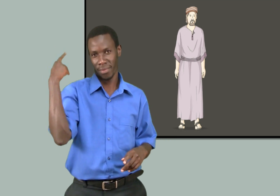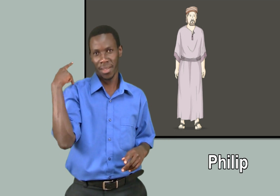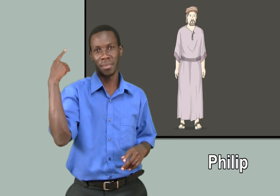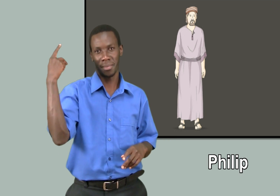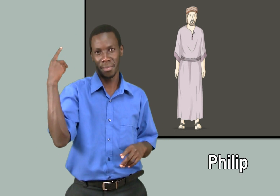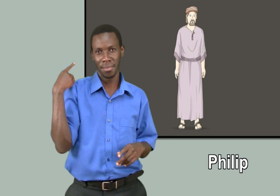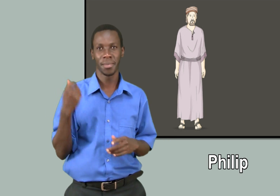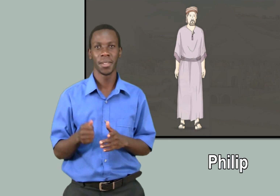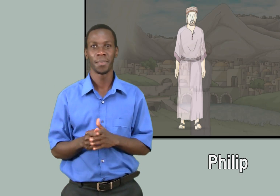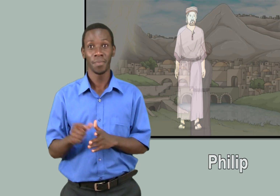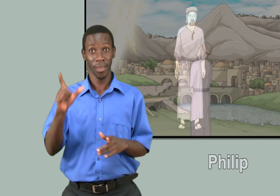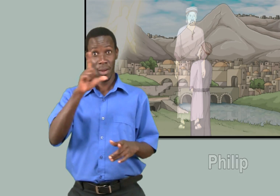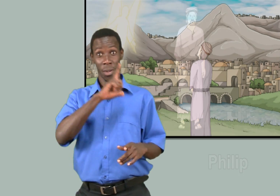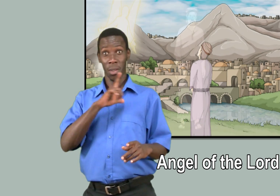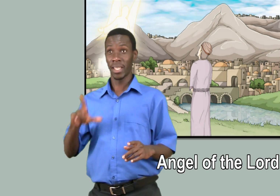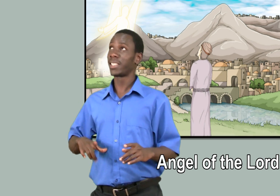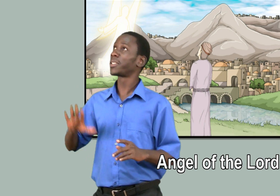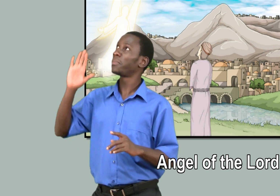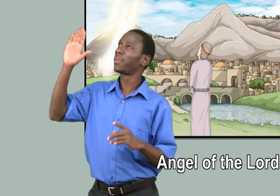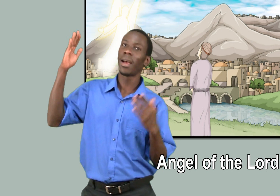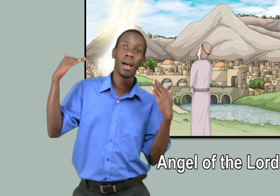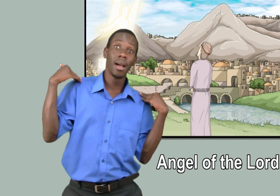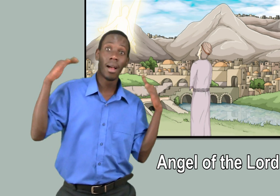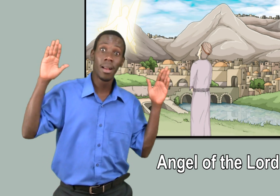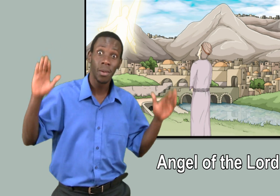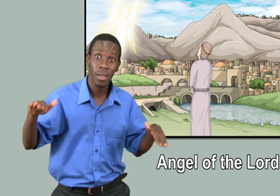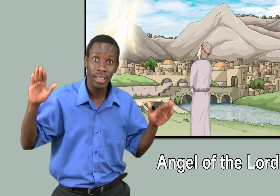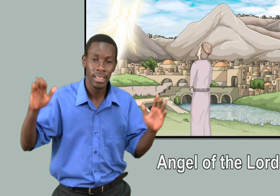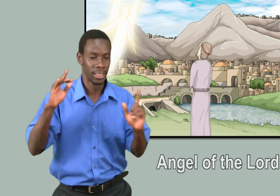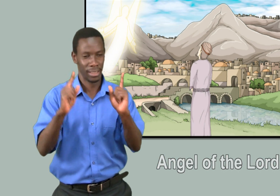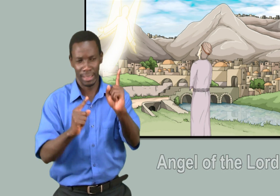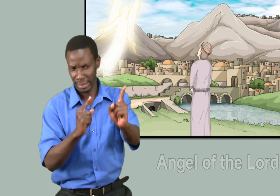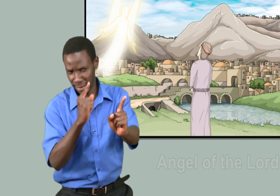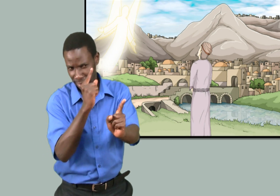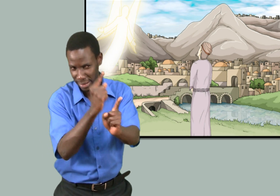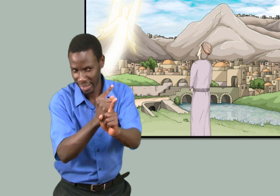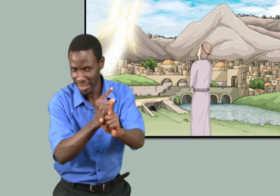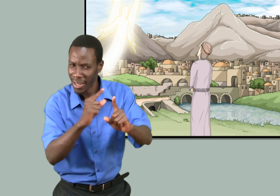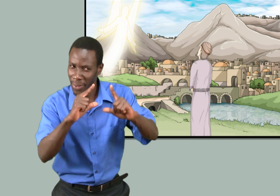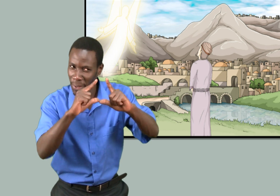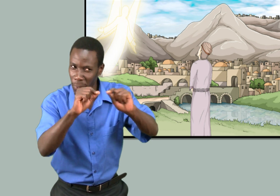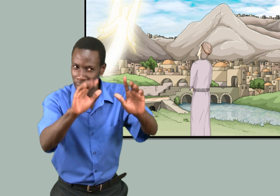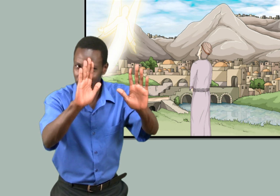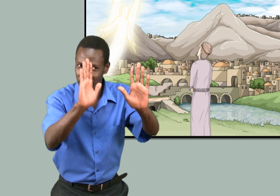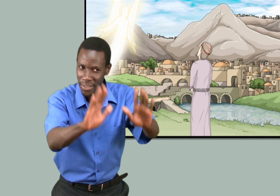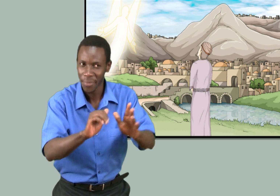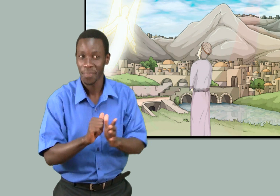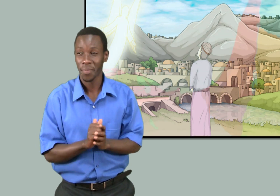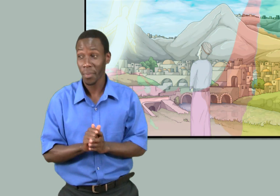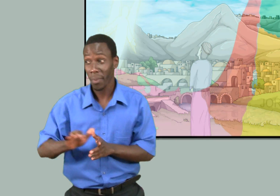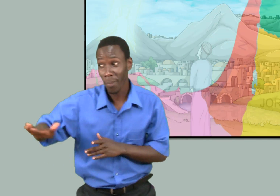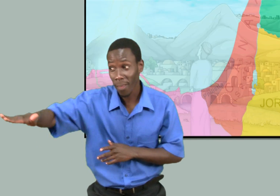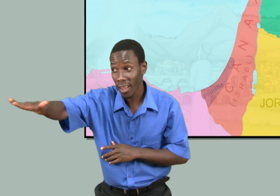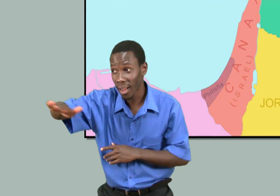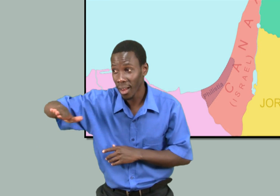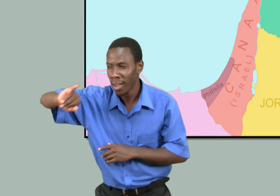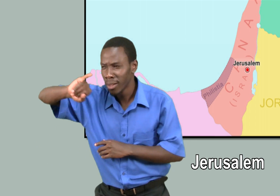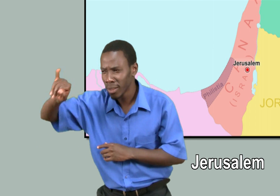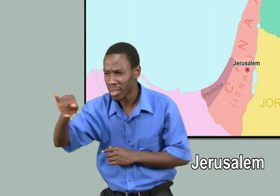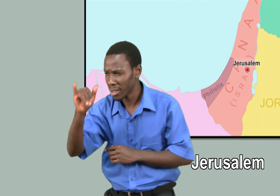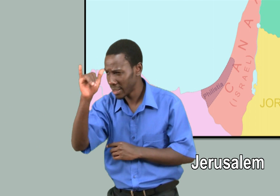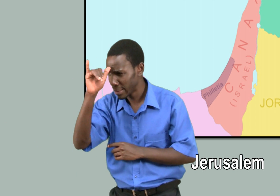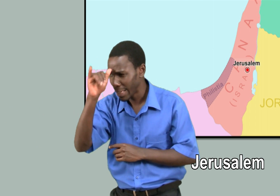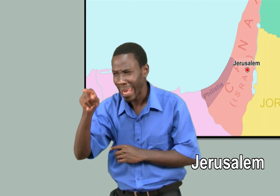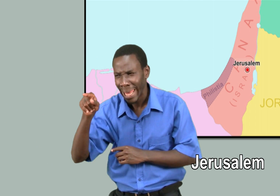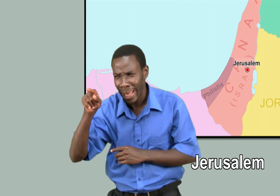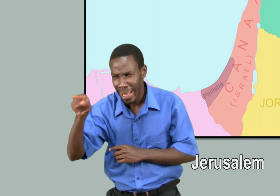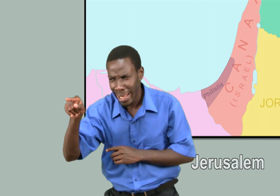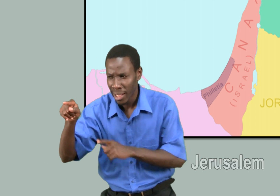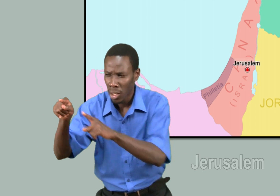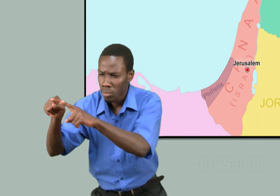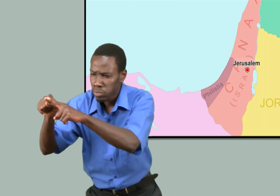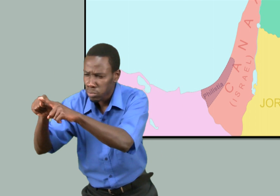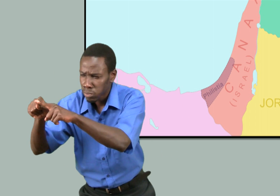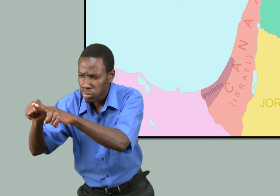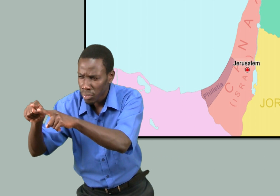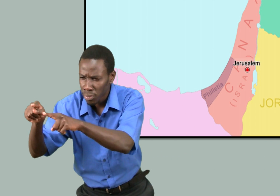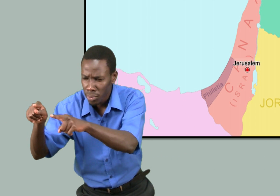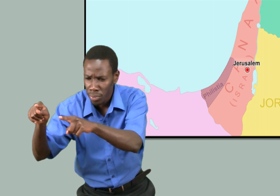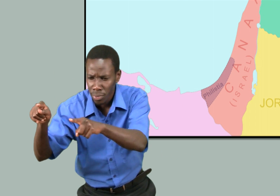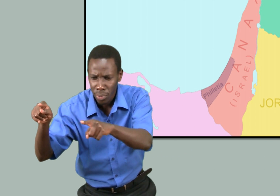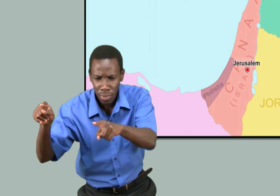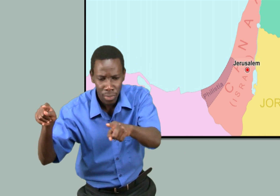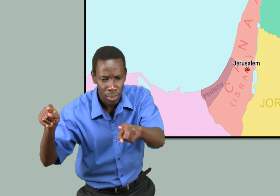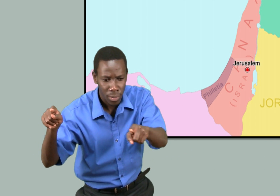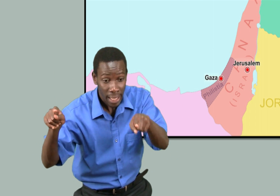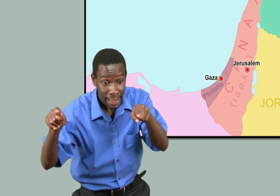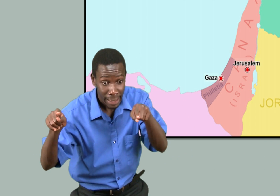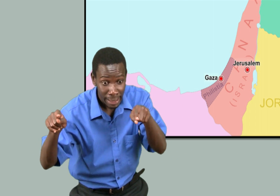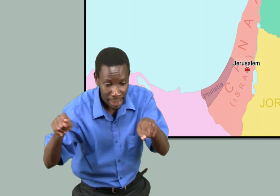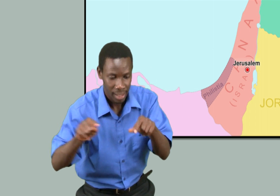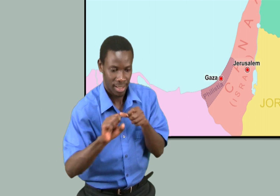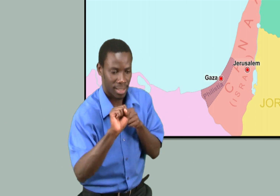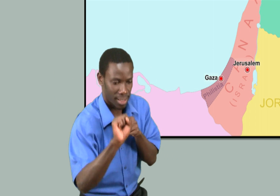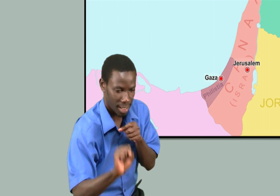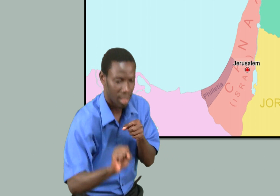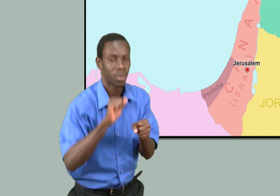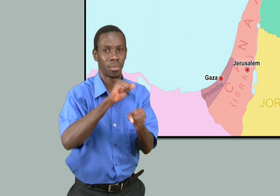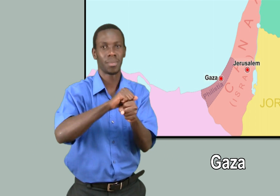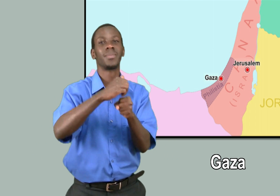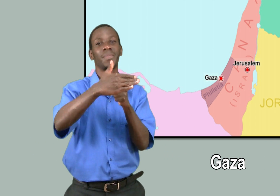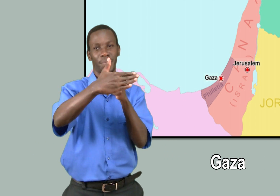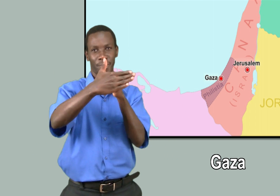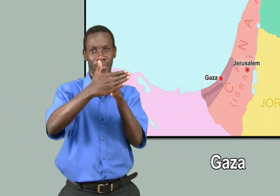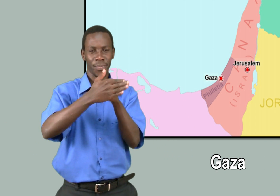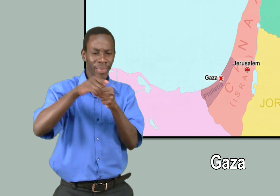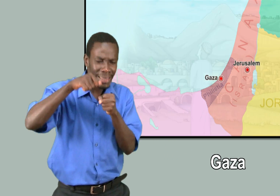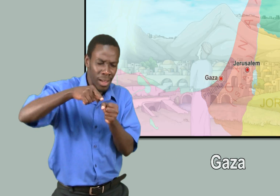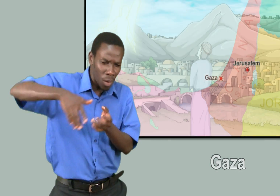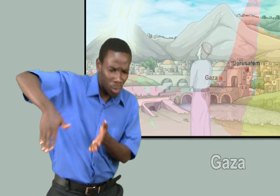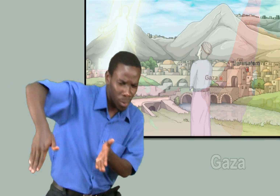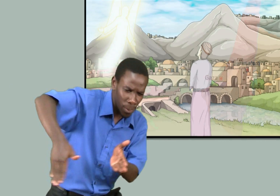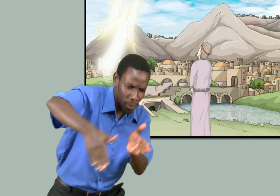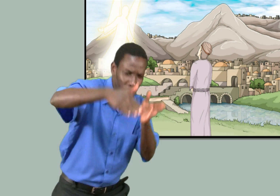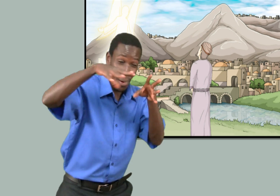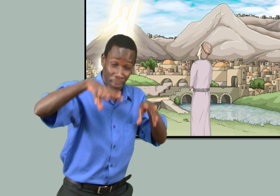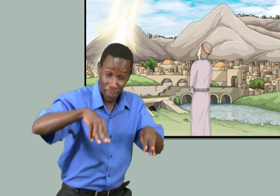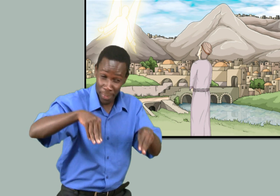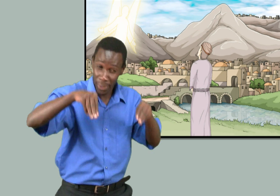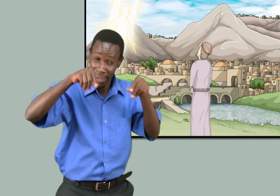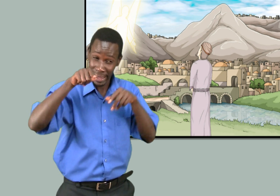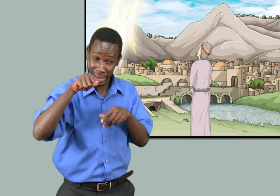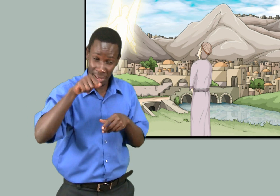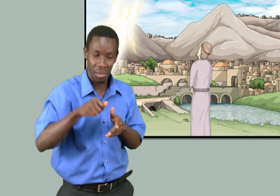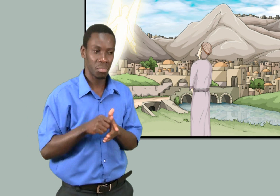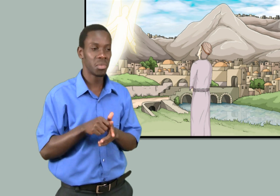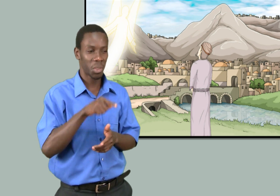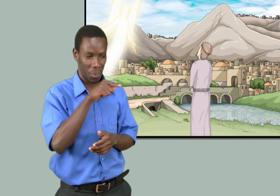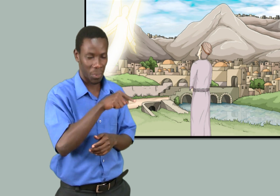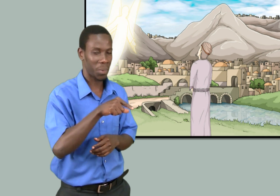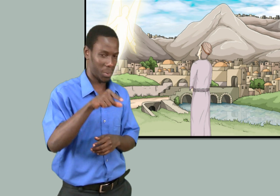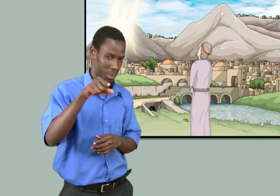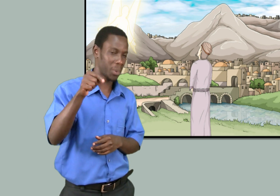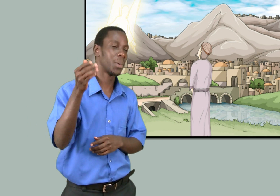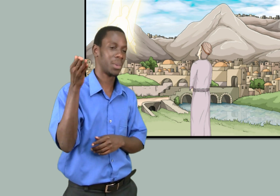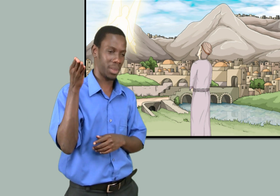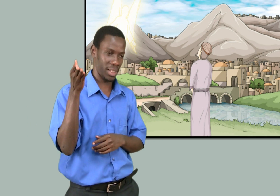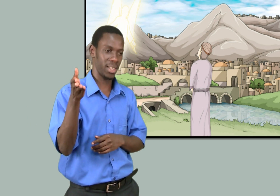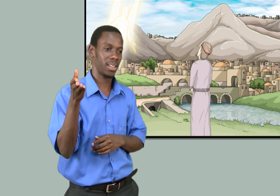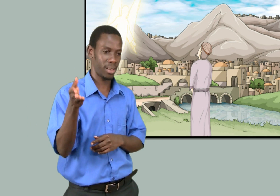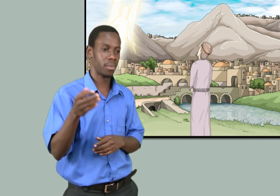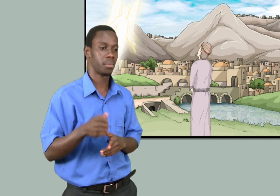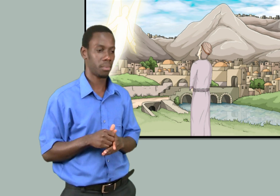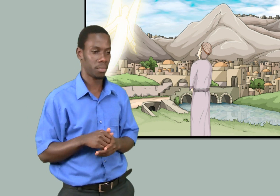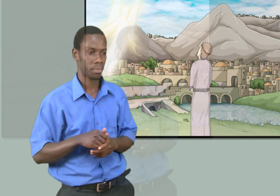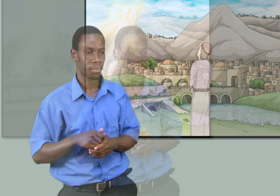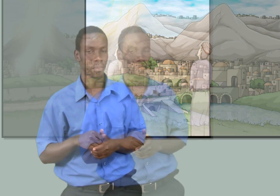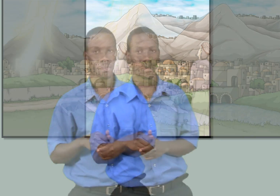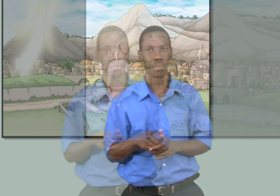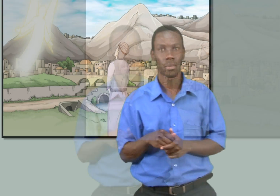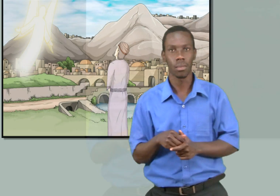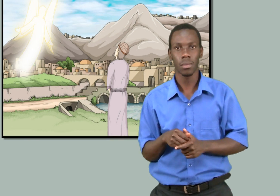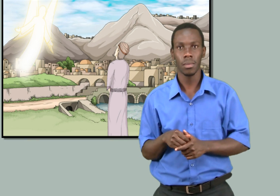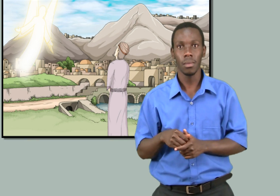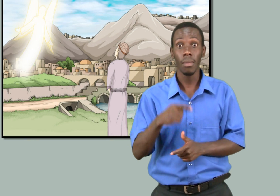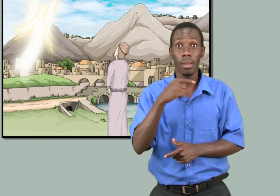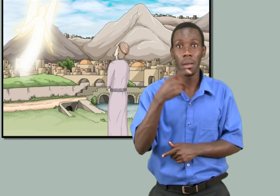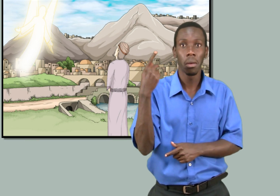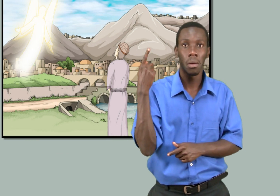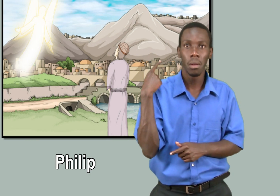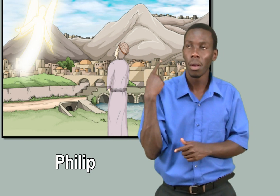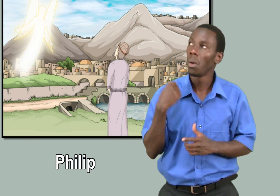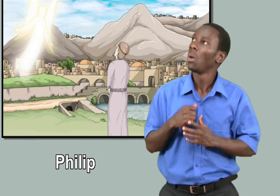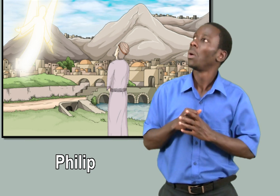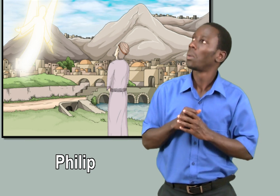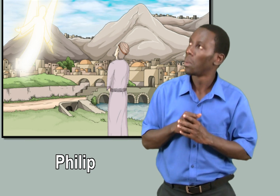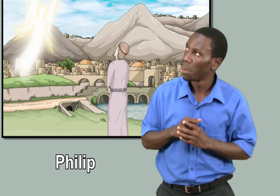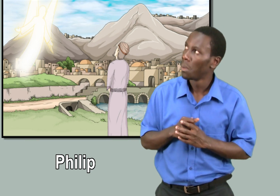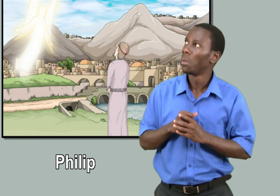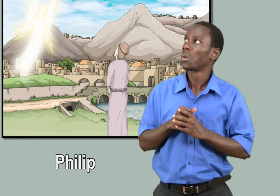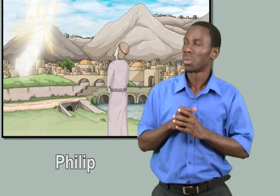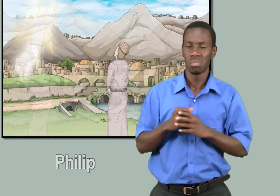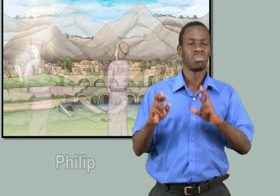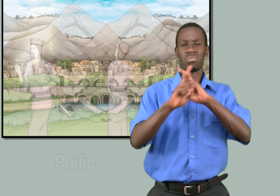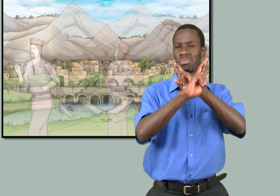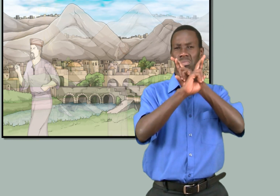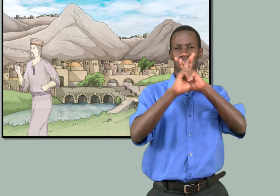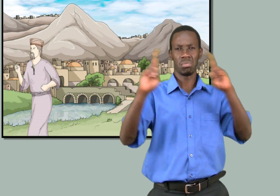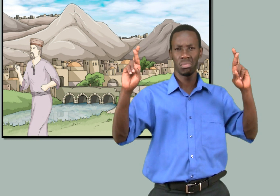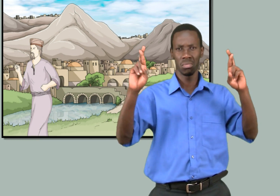Now an angel of the Lord said to Philip, “Get up and go south to the desert road that goes down from Jerusalem to Gaza.”